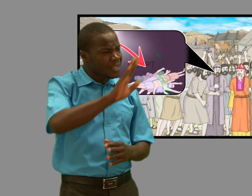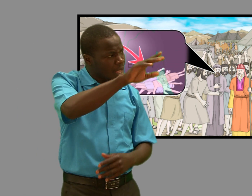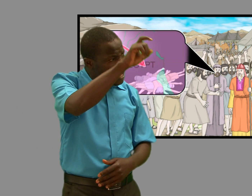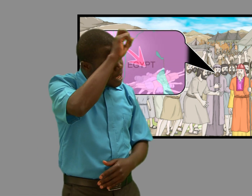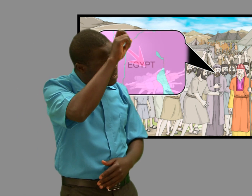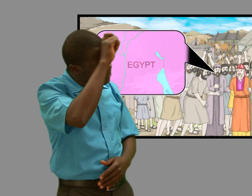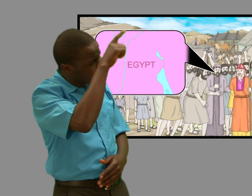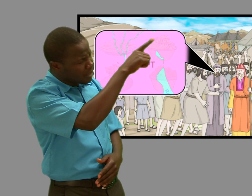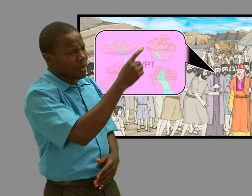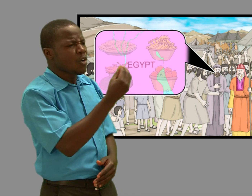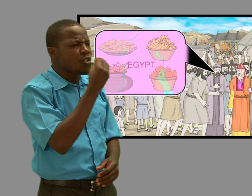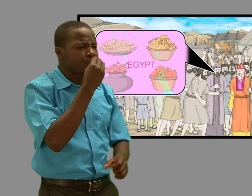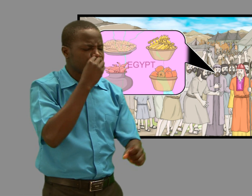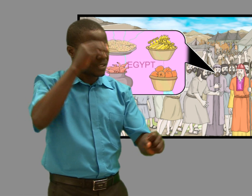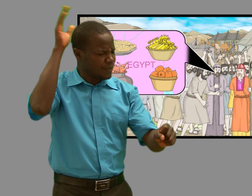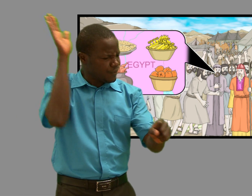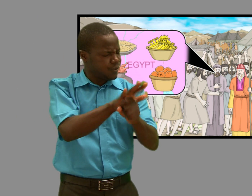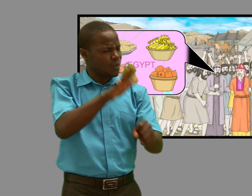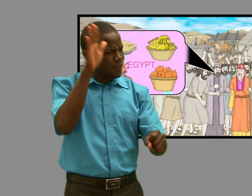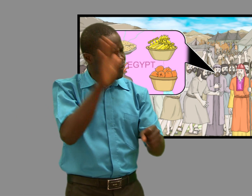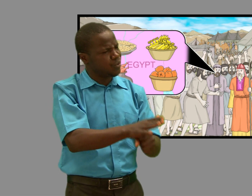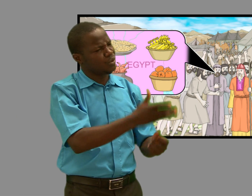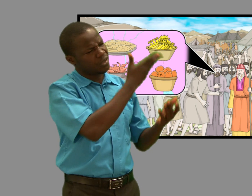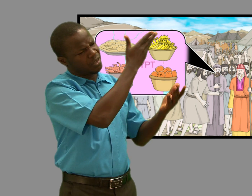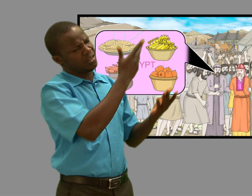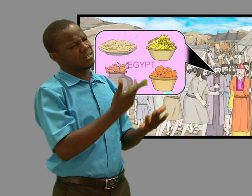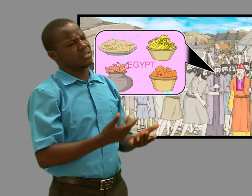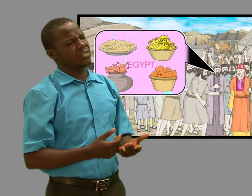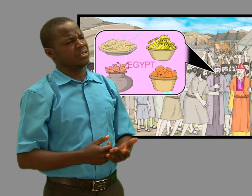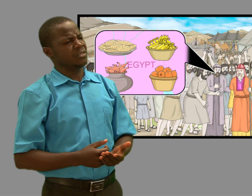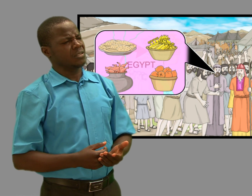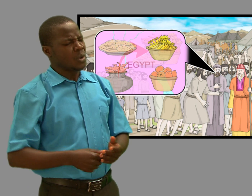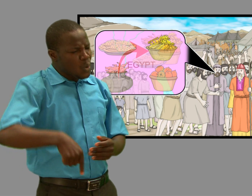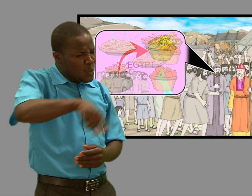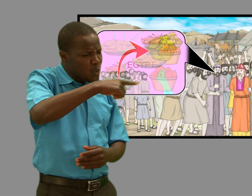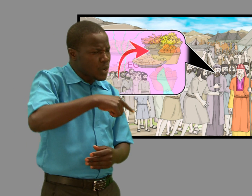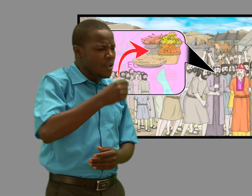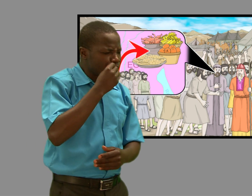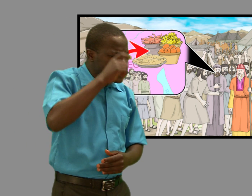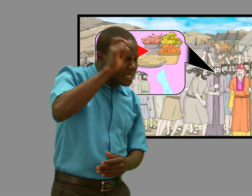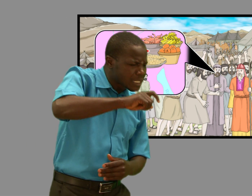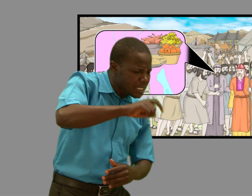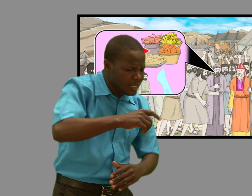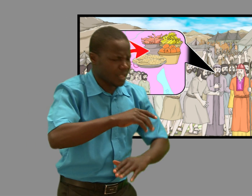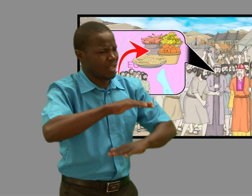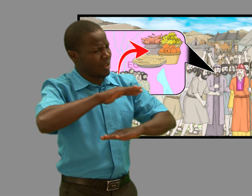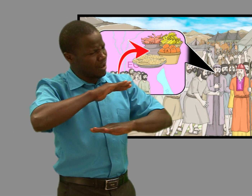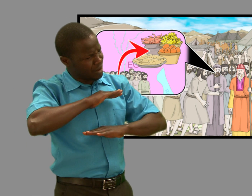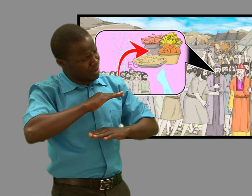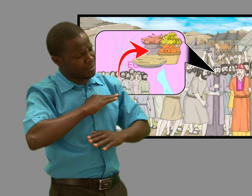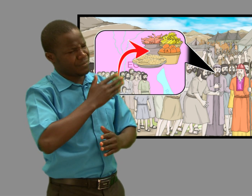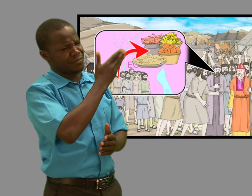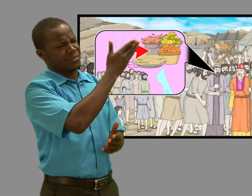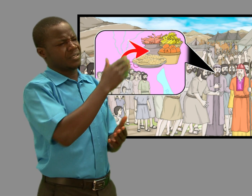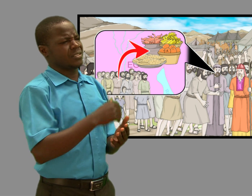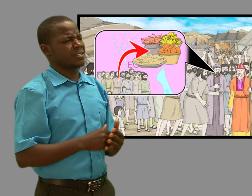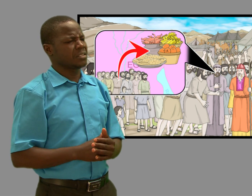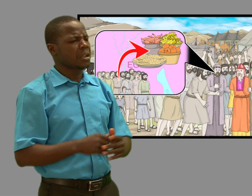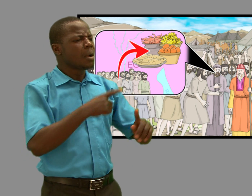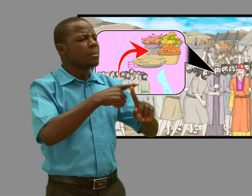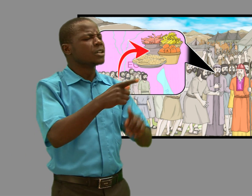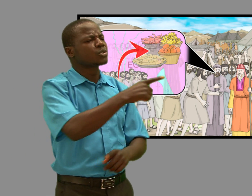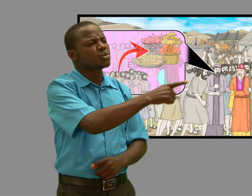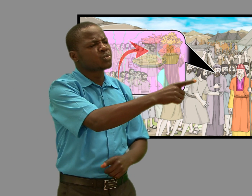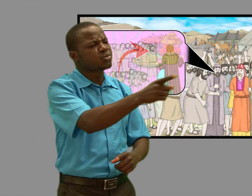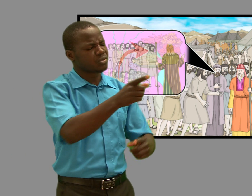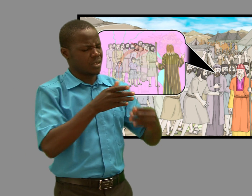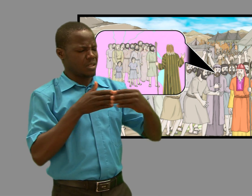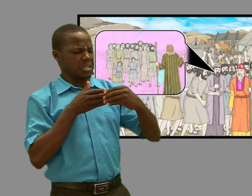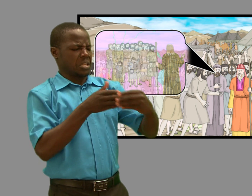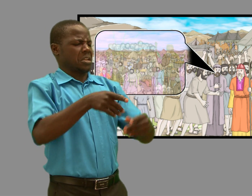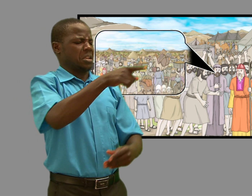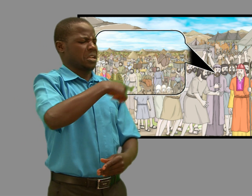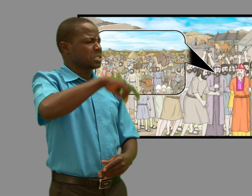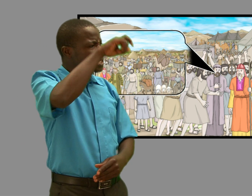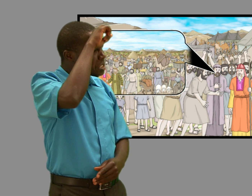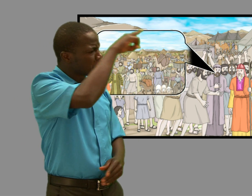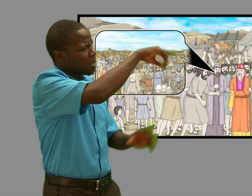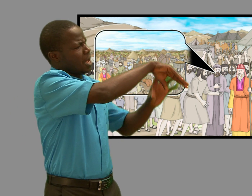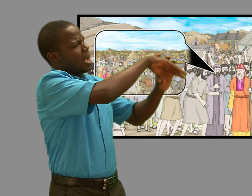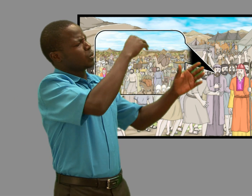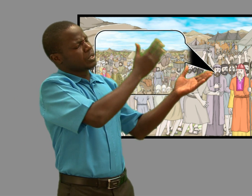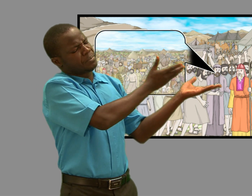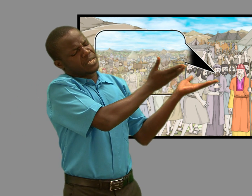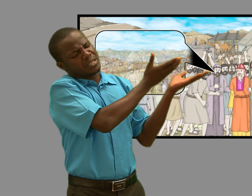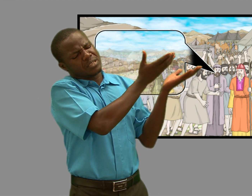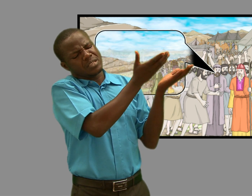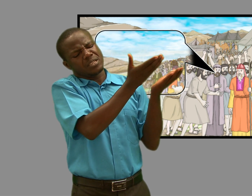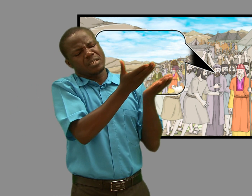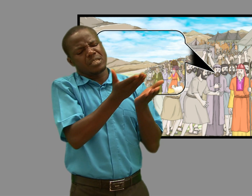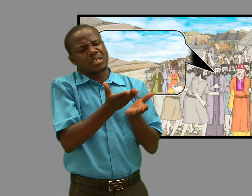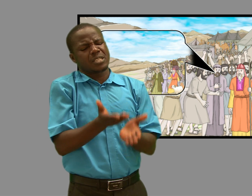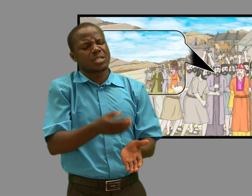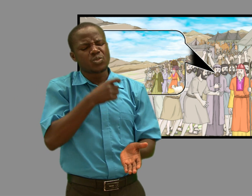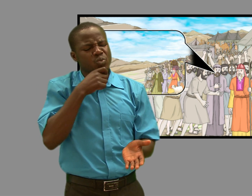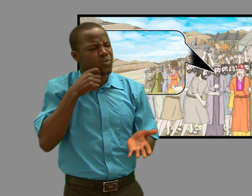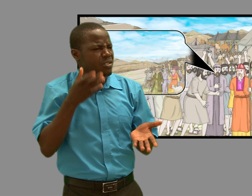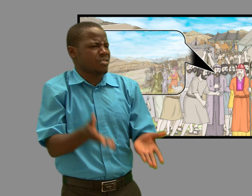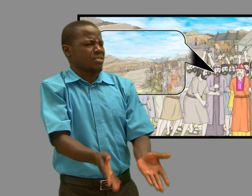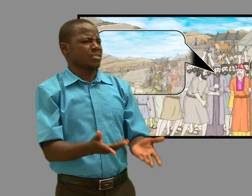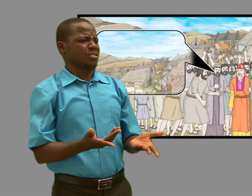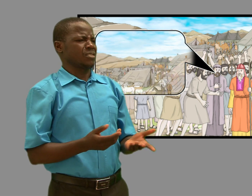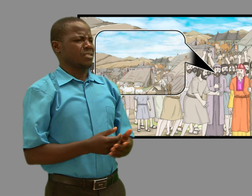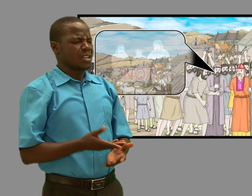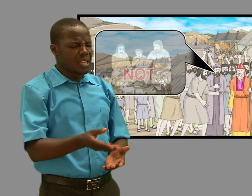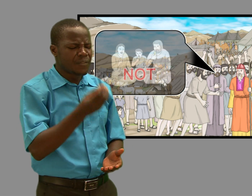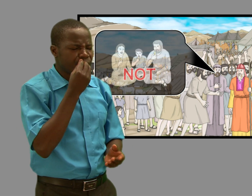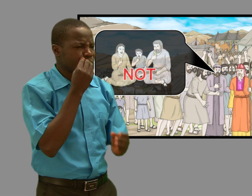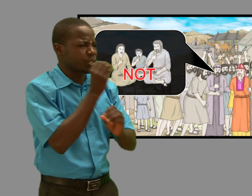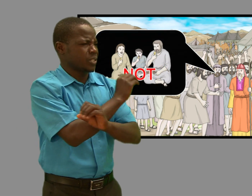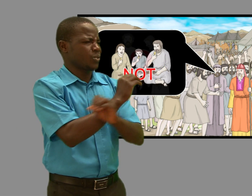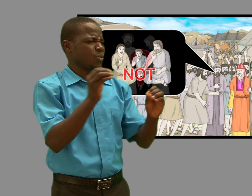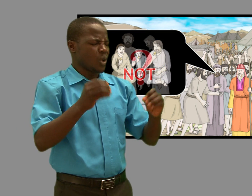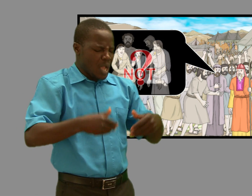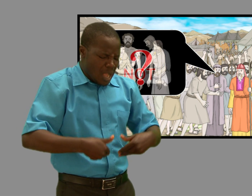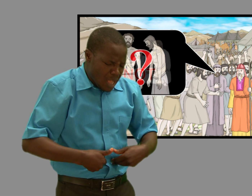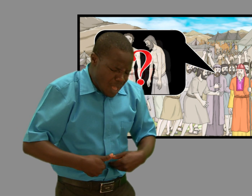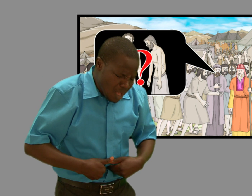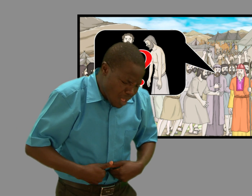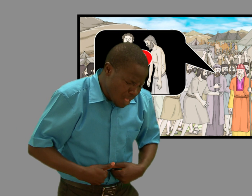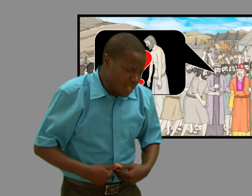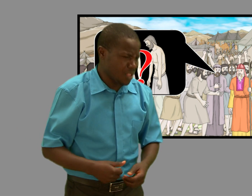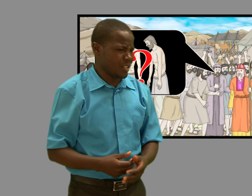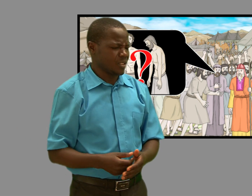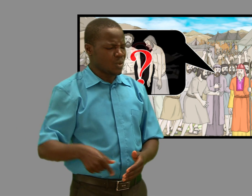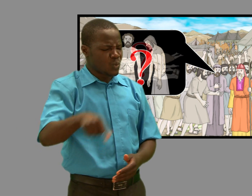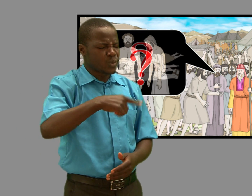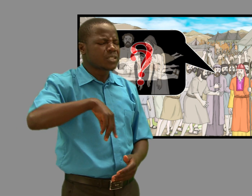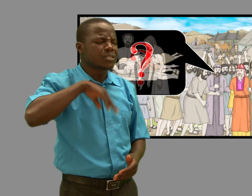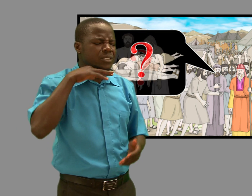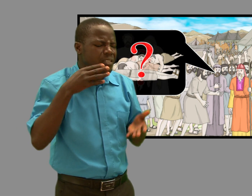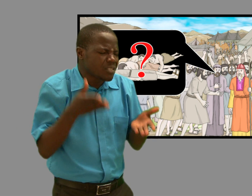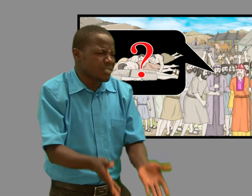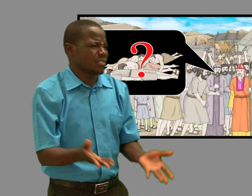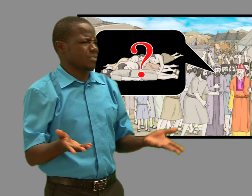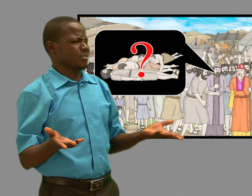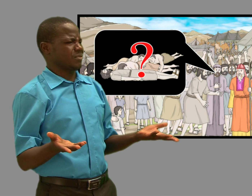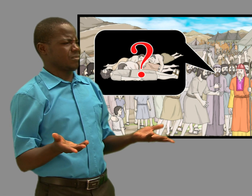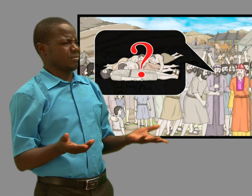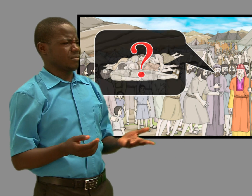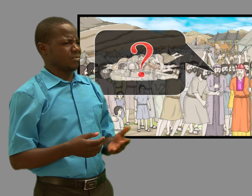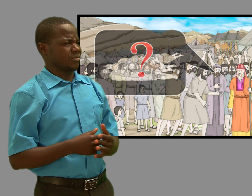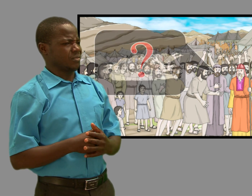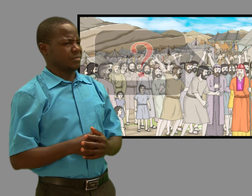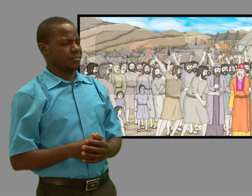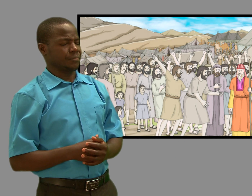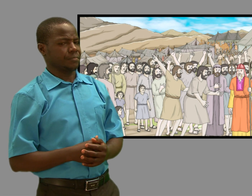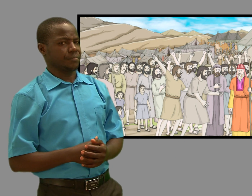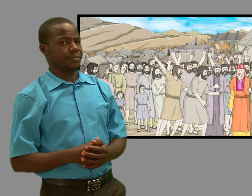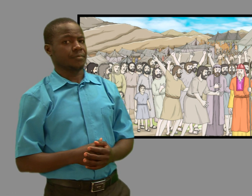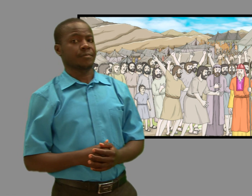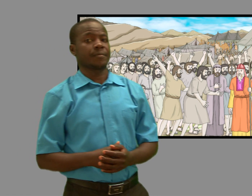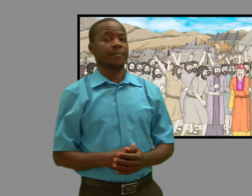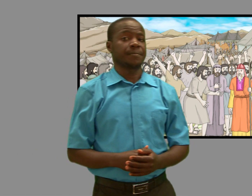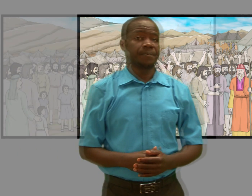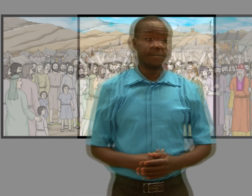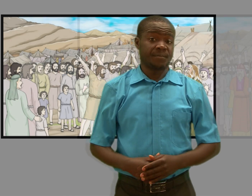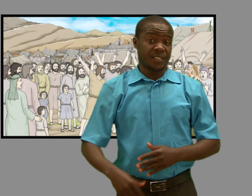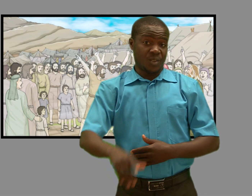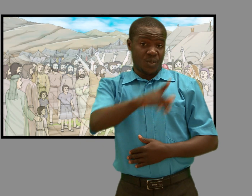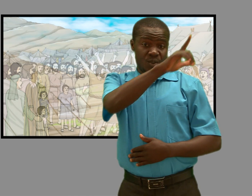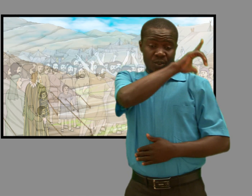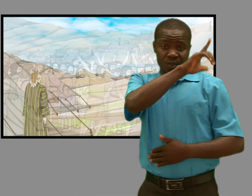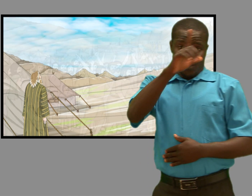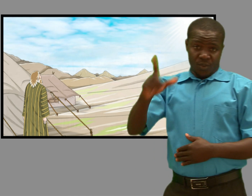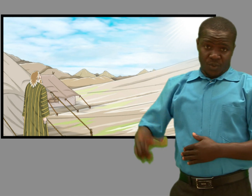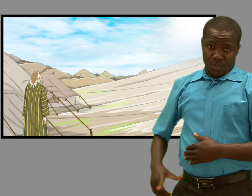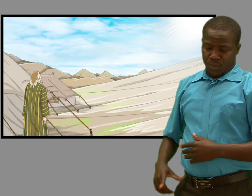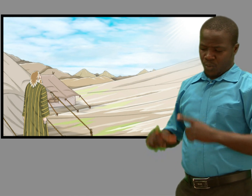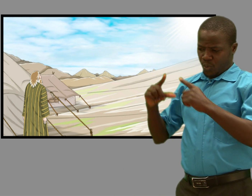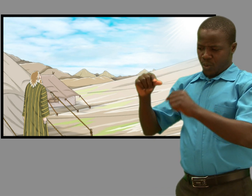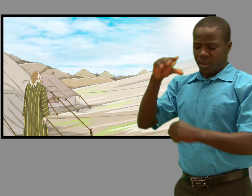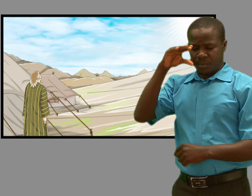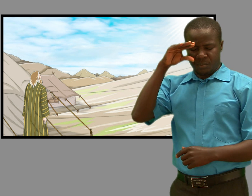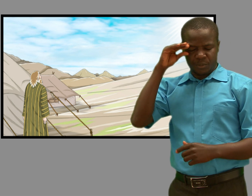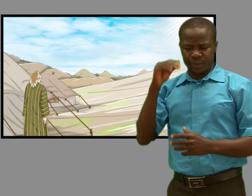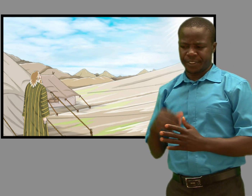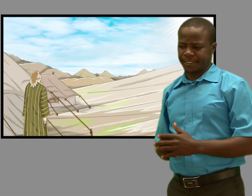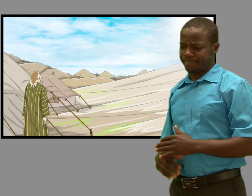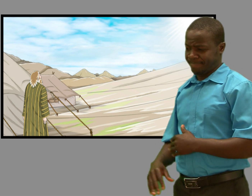“There we sat by pots of meat and ate our fill of bread, but you have brought us into this desert to starve this whole assembly to death!”